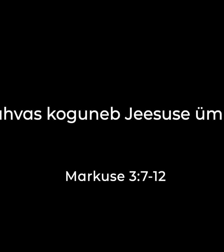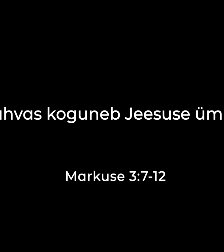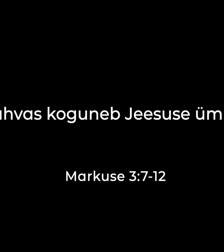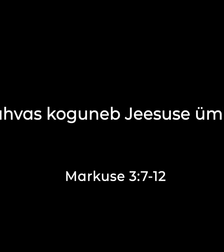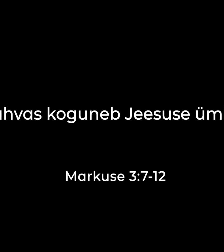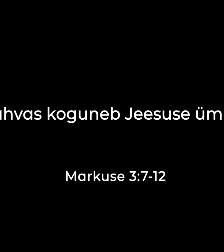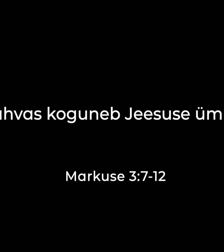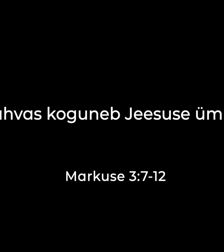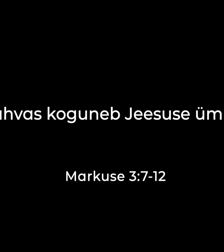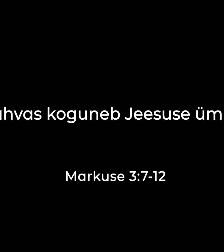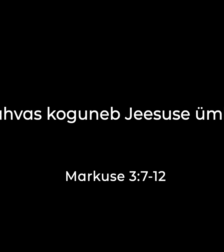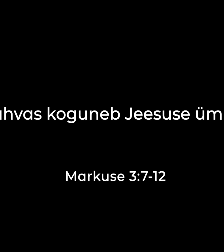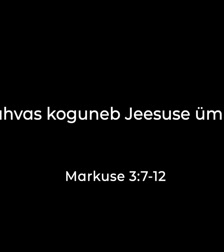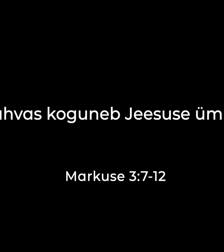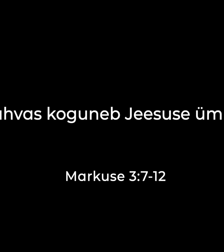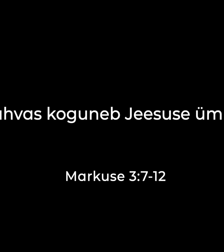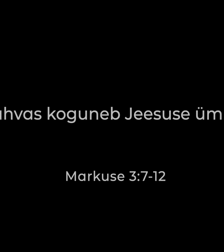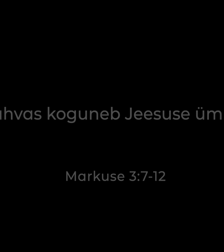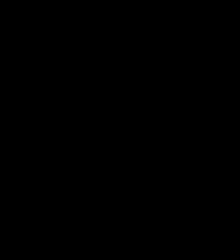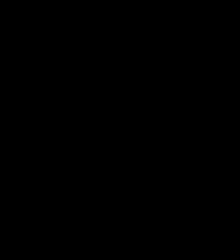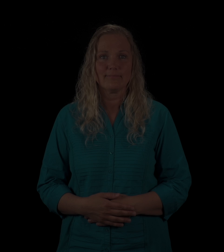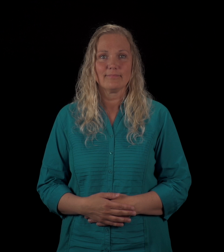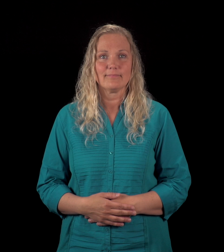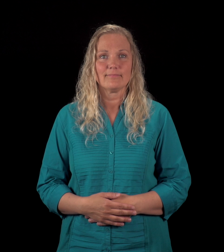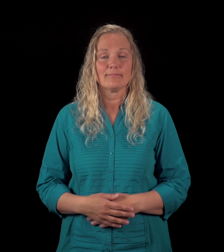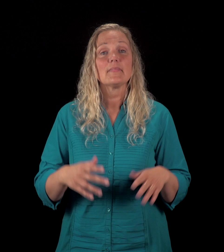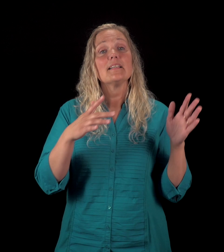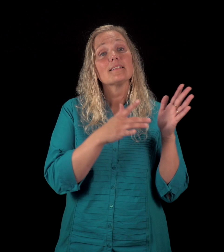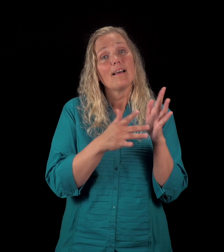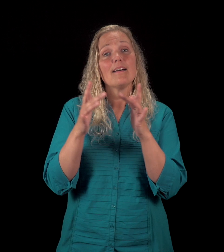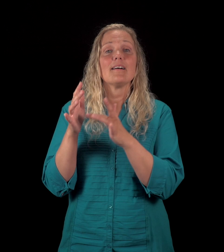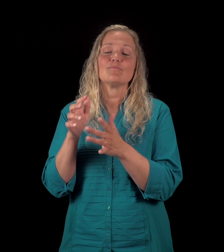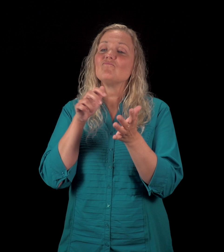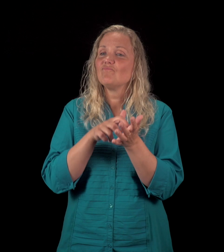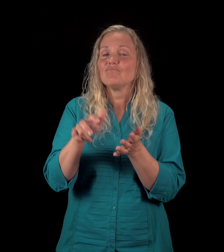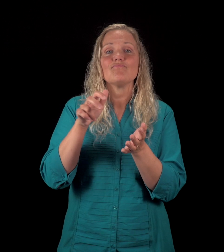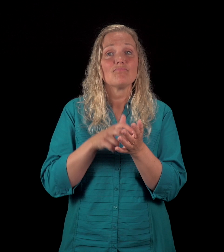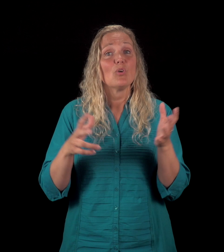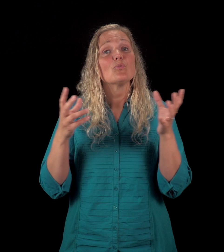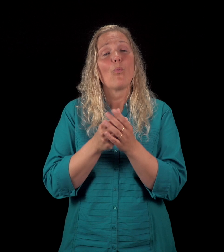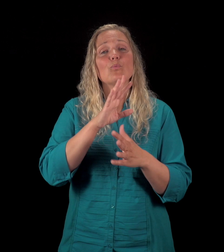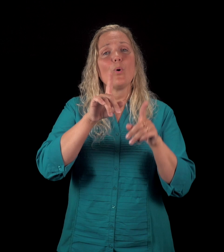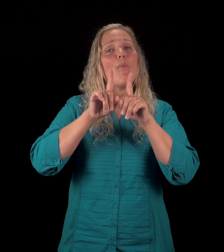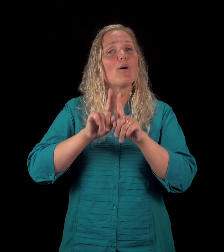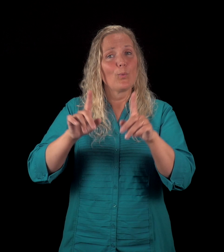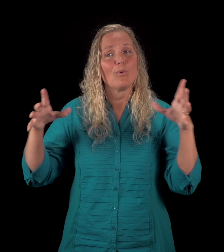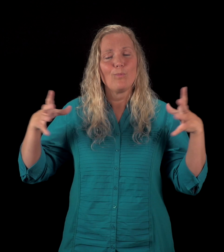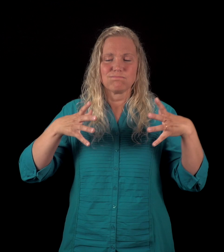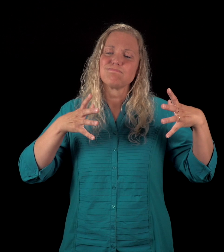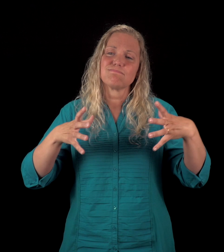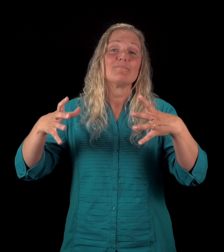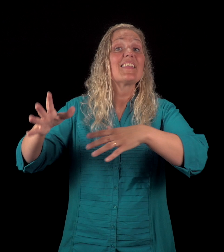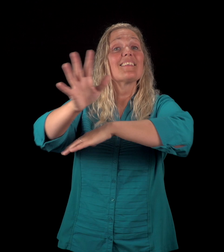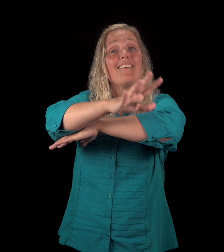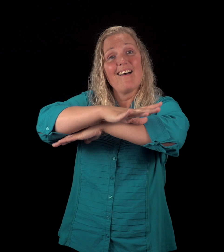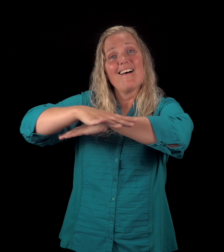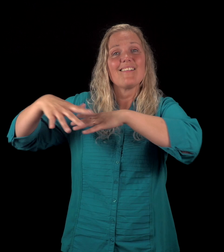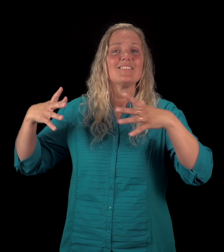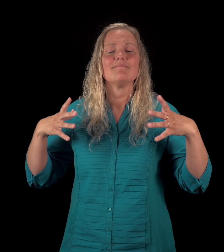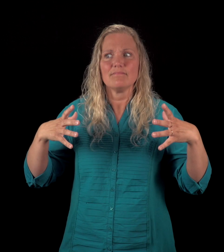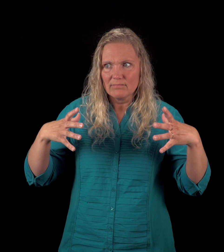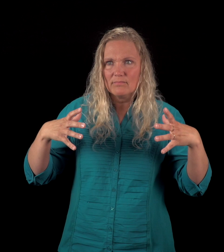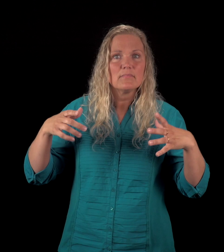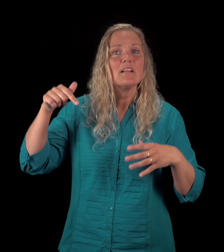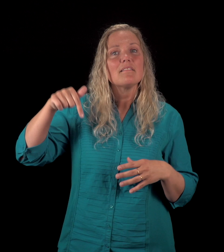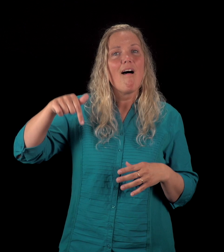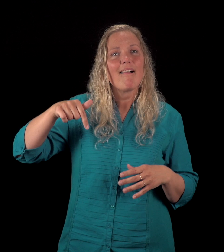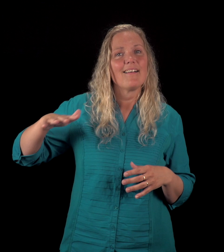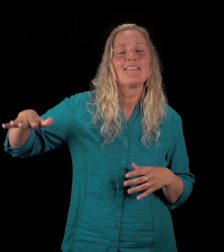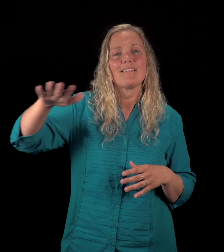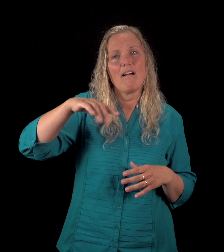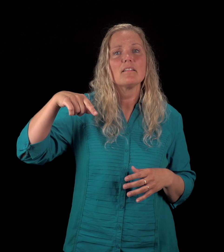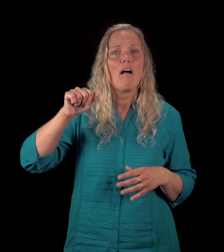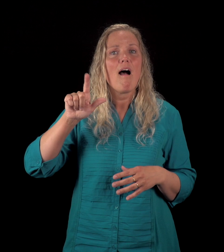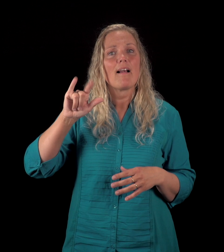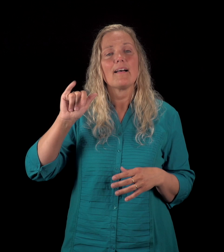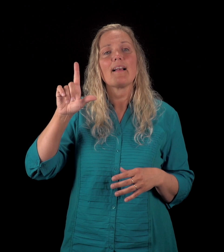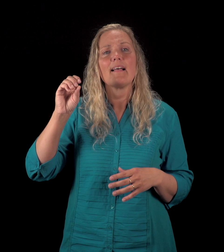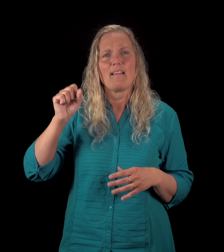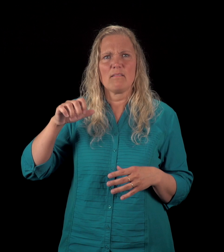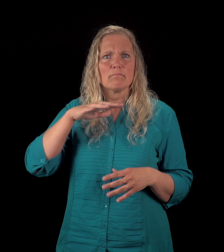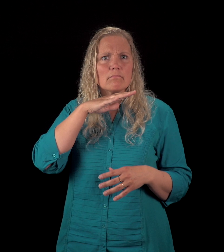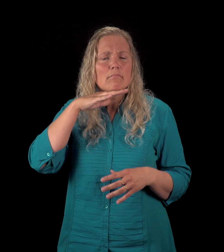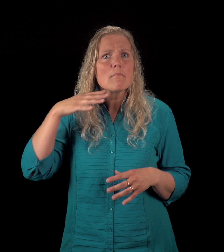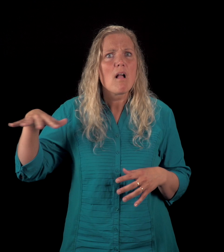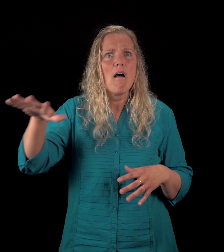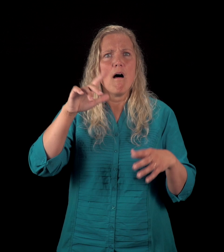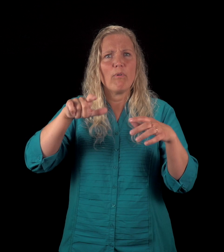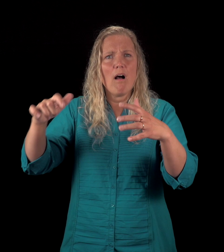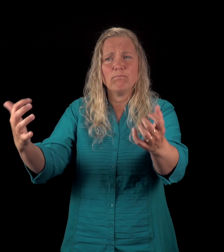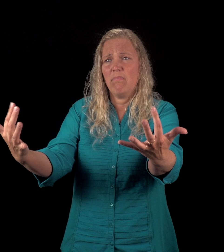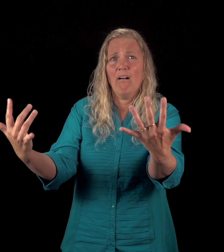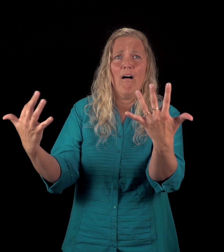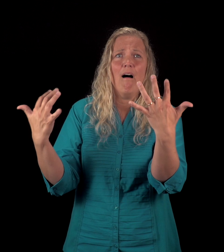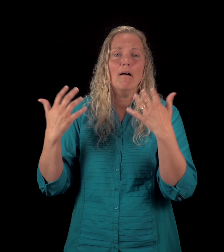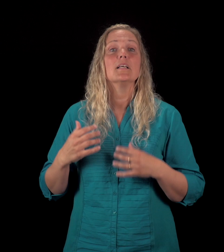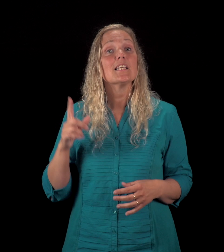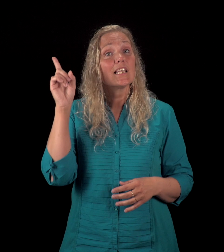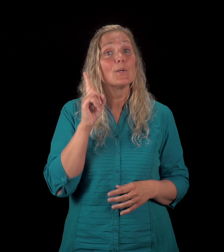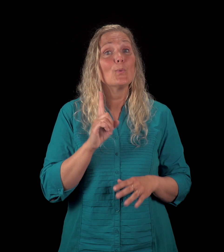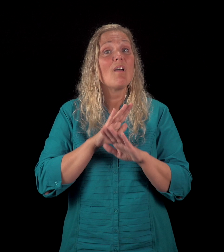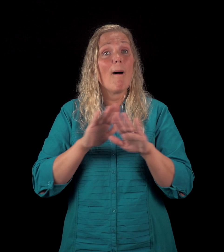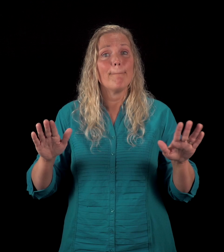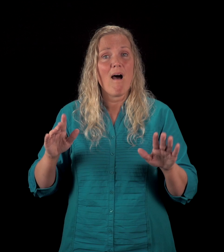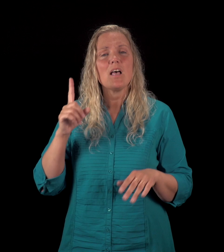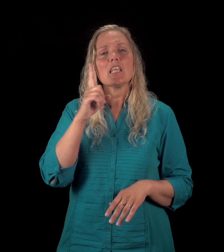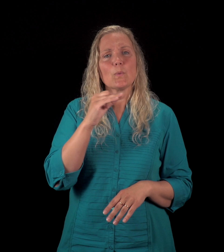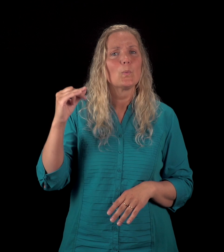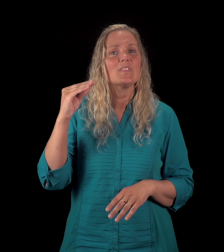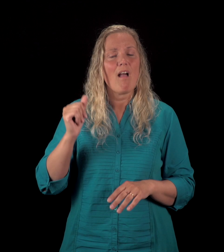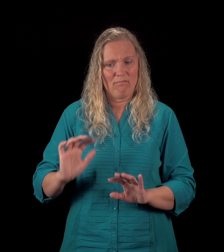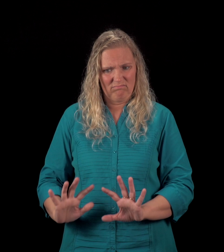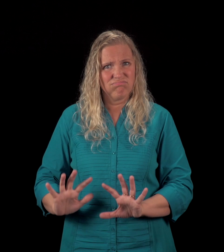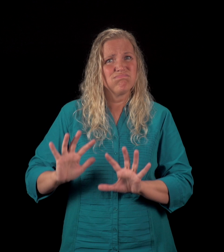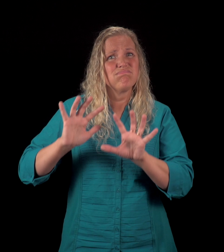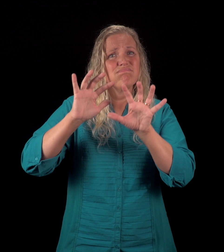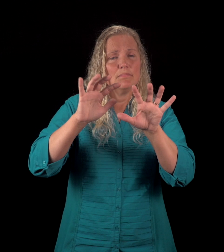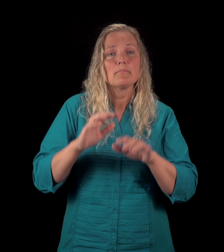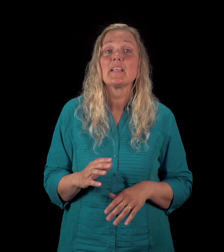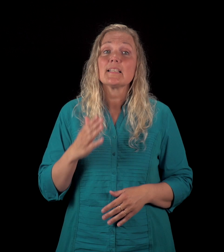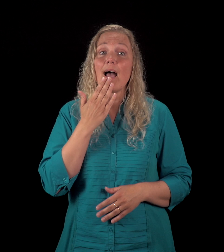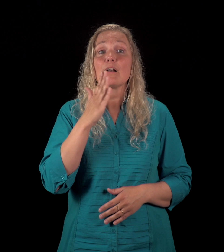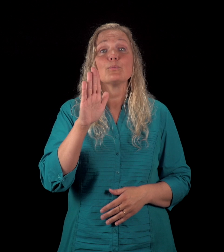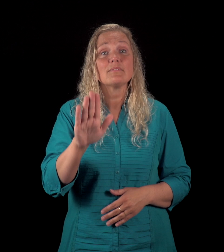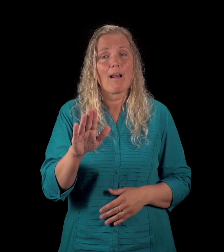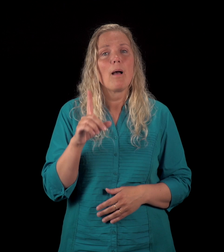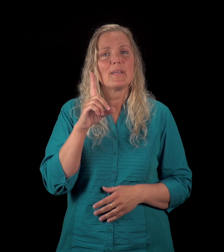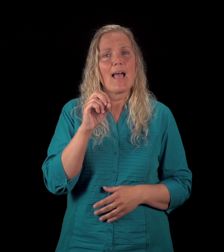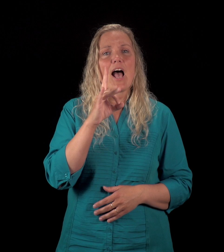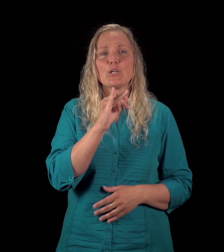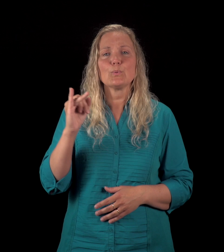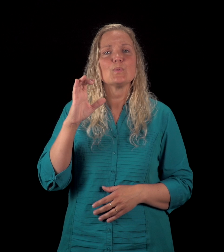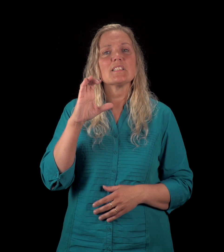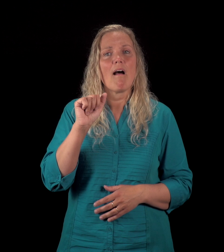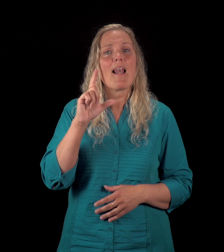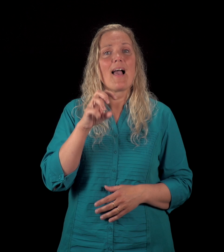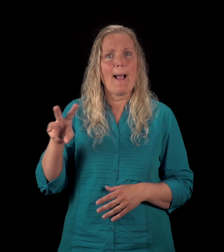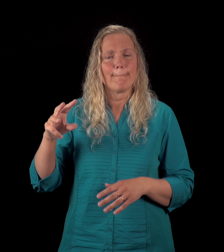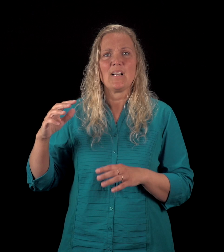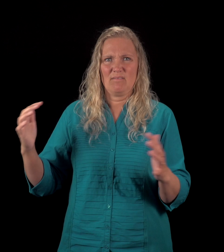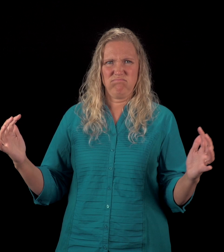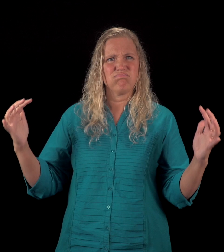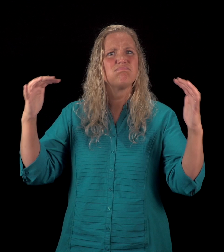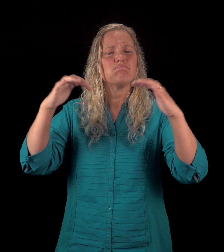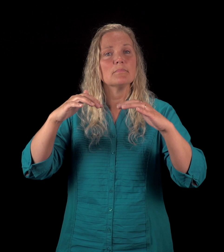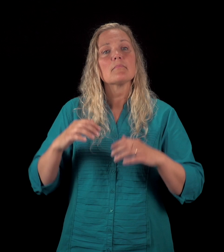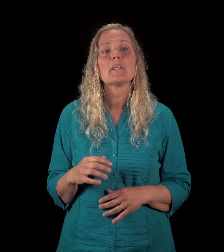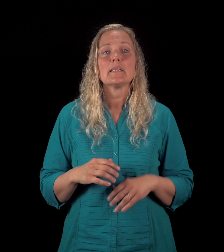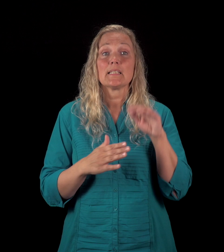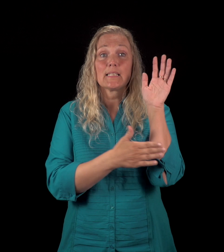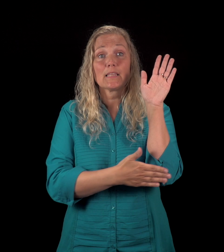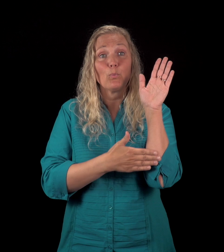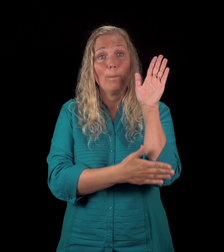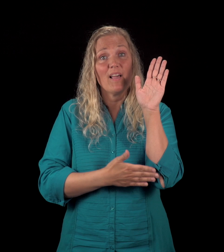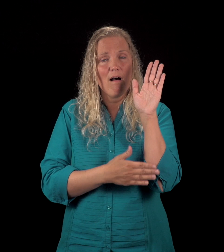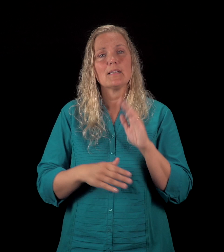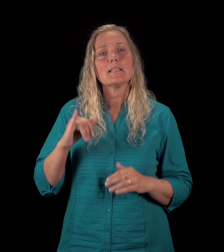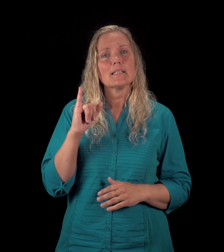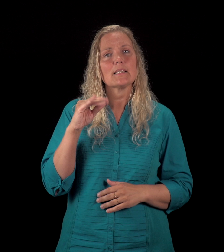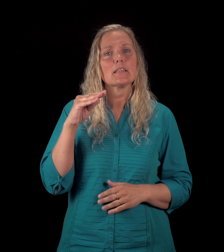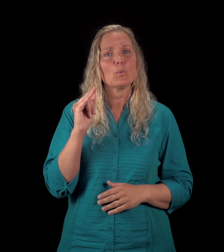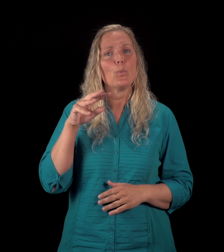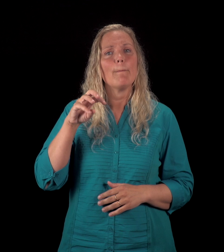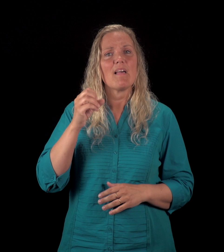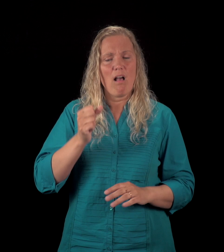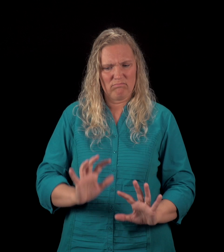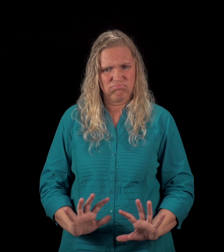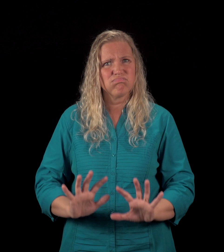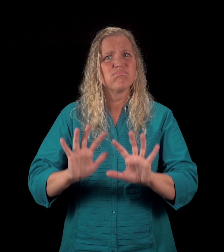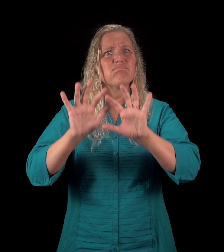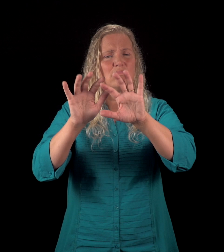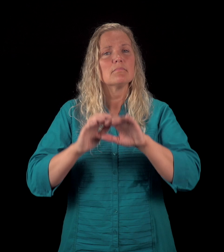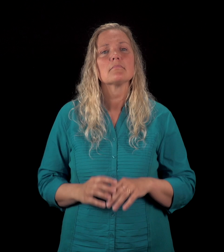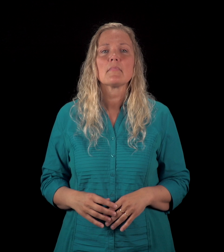So Jesus withdrew with His disciples to the sea, accompanied by a large crowd from Galilee, Judea, Jerusalem, Idumea, the region beyond the Jordan, and the vicinity of Tyre and Sidon.